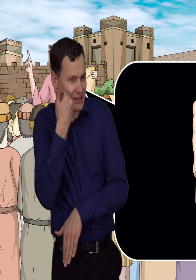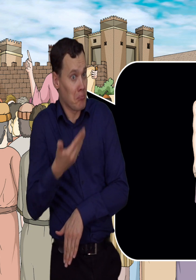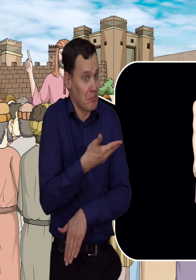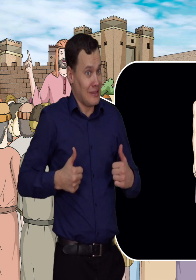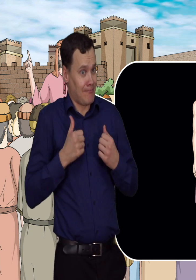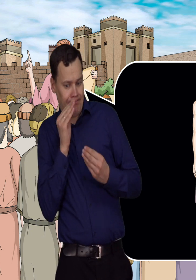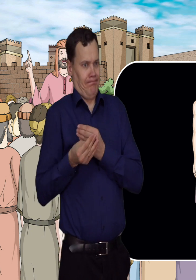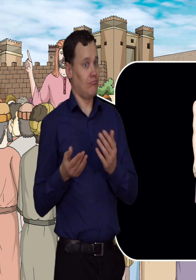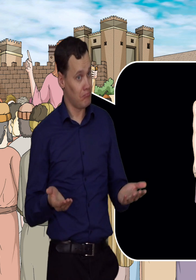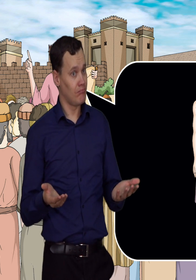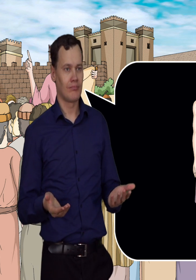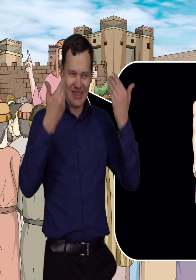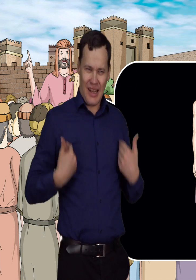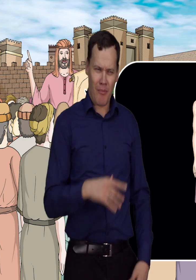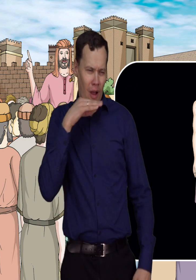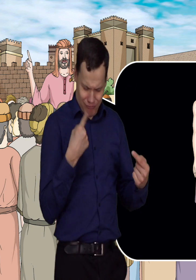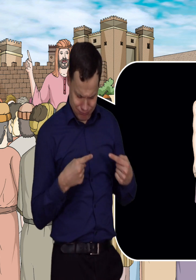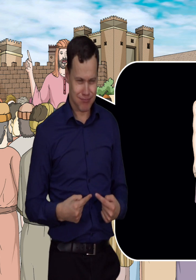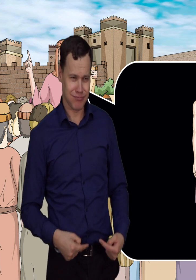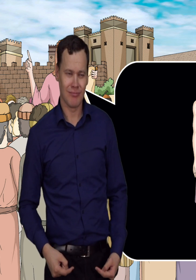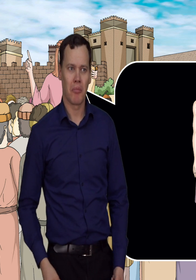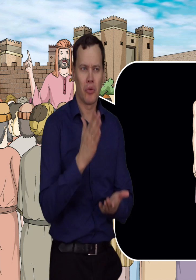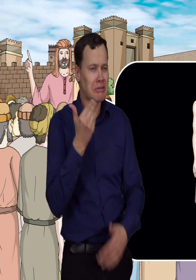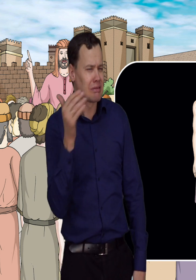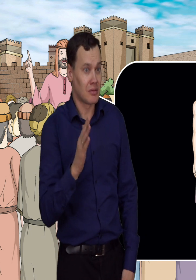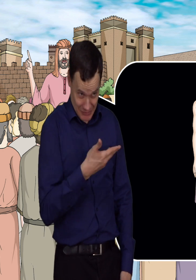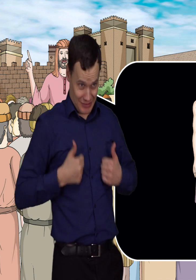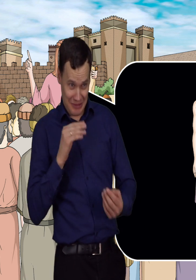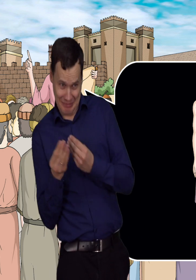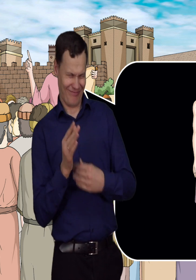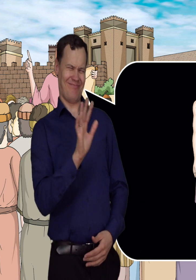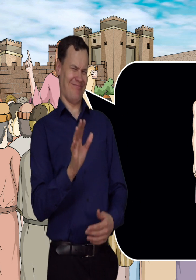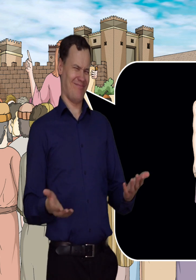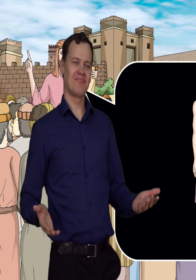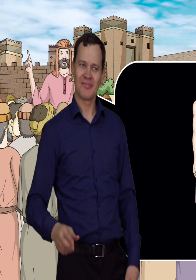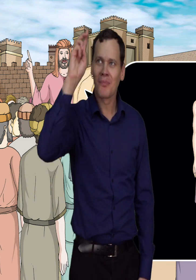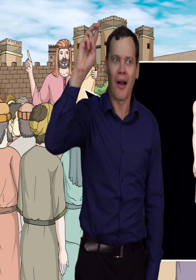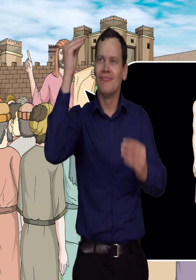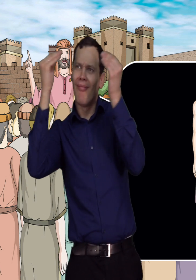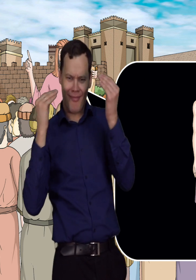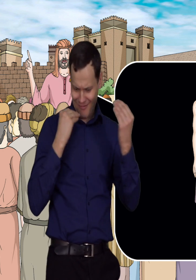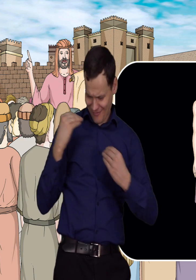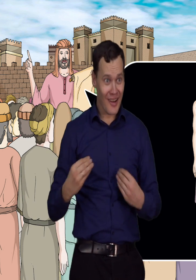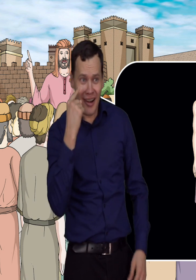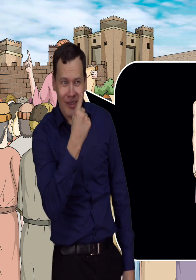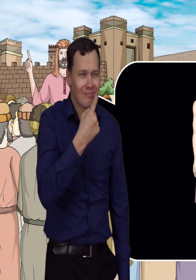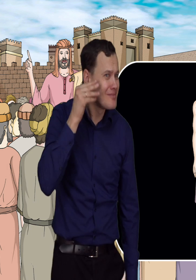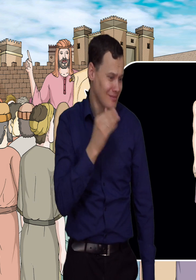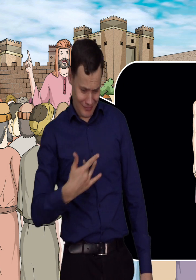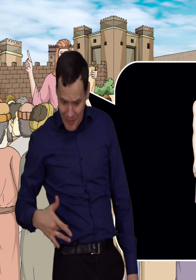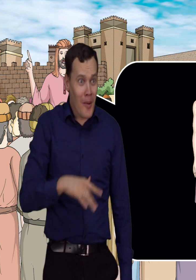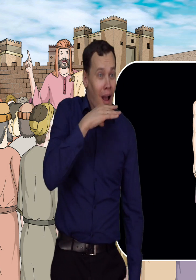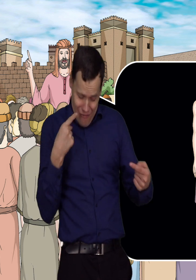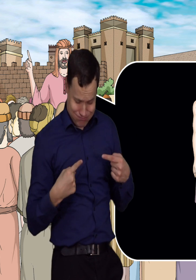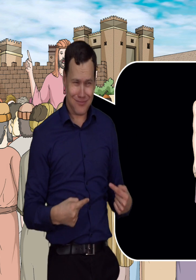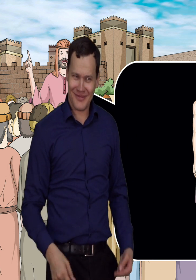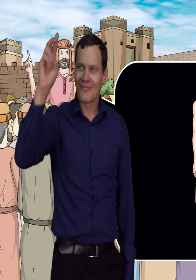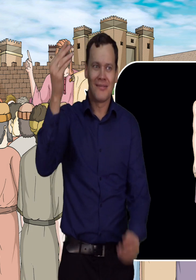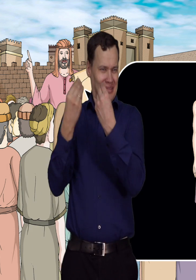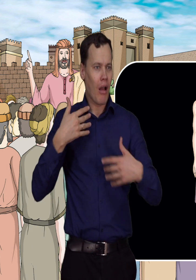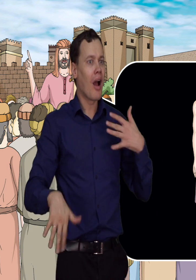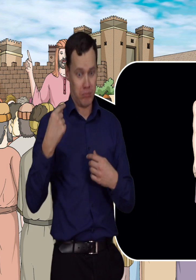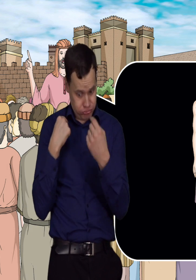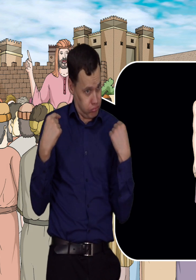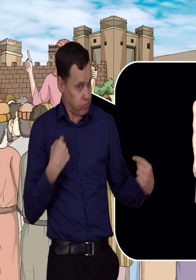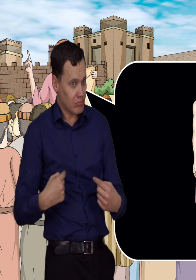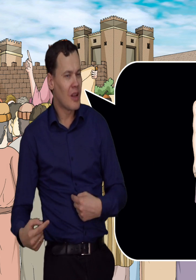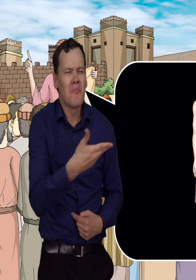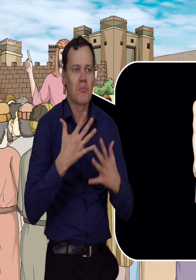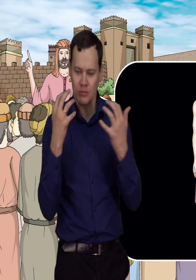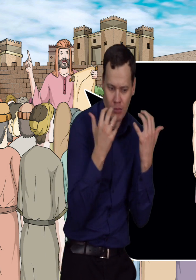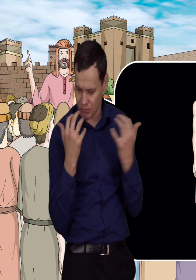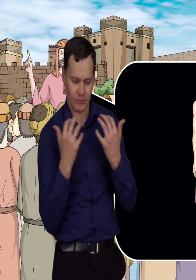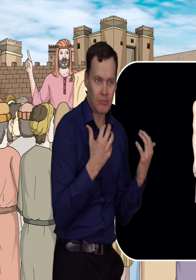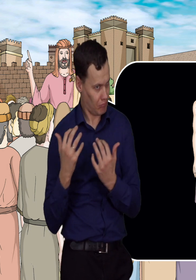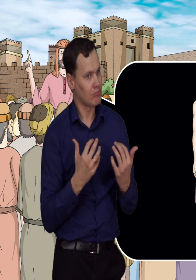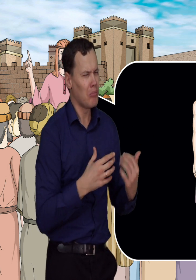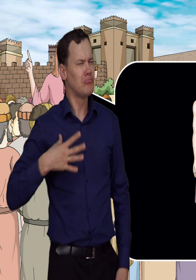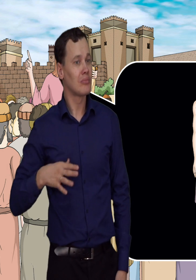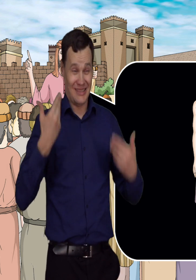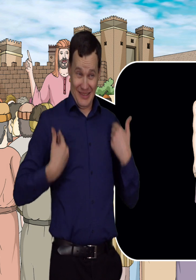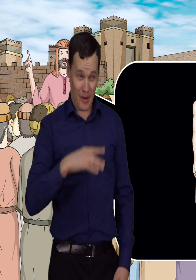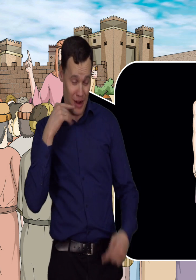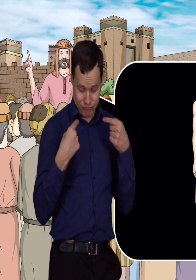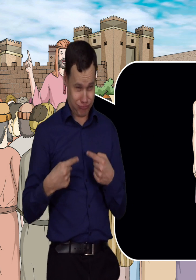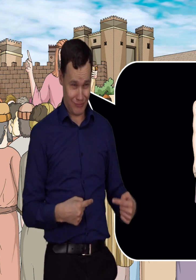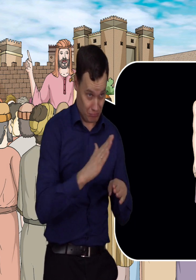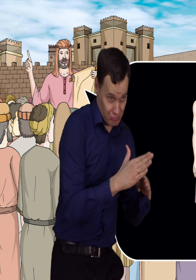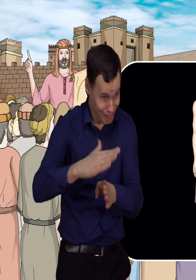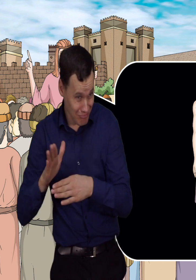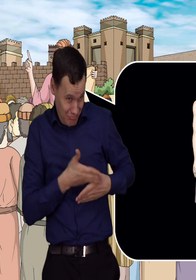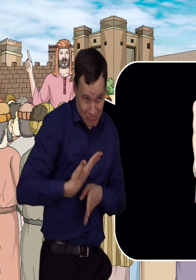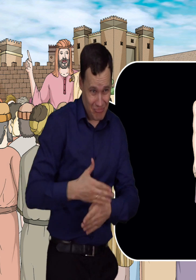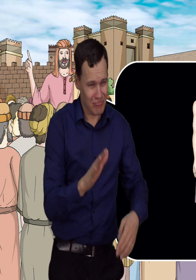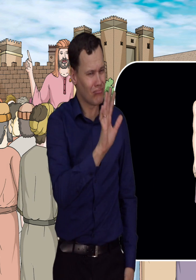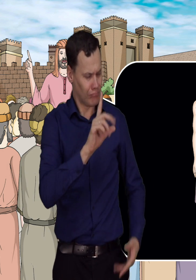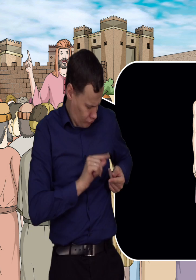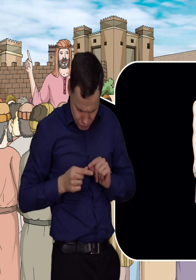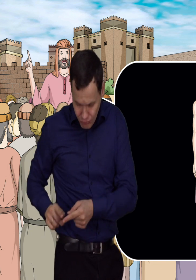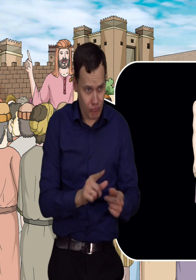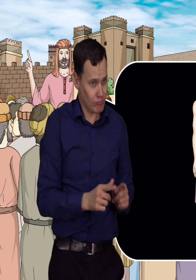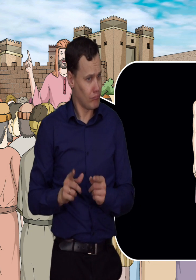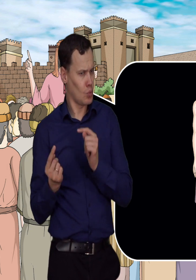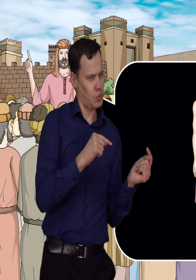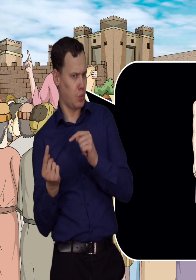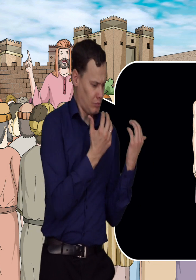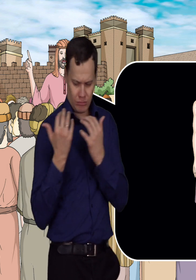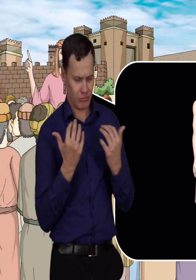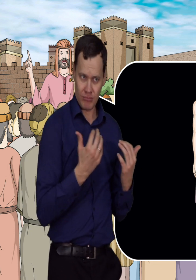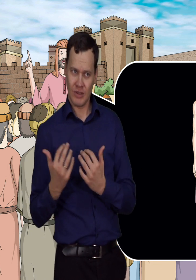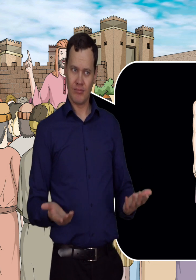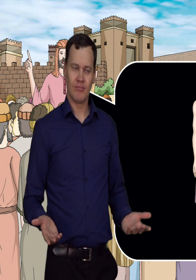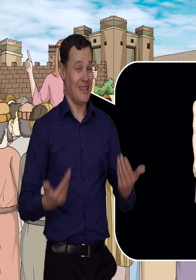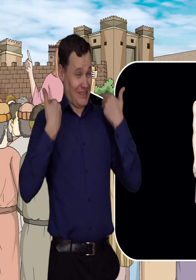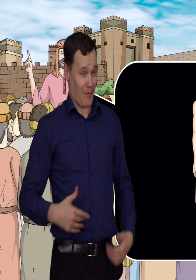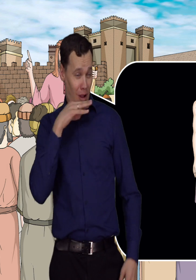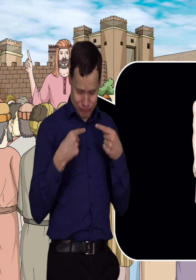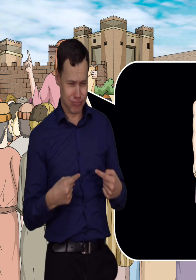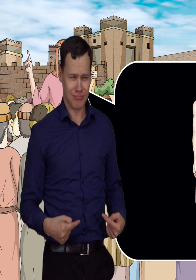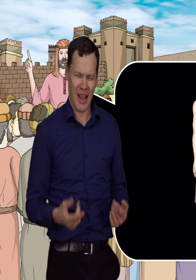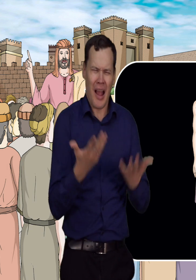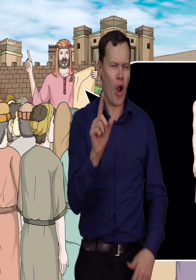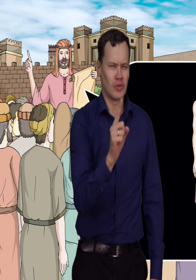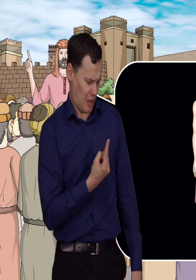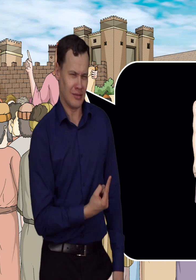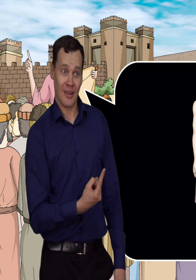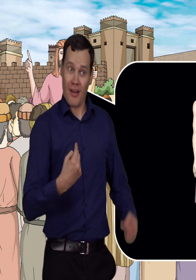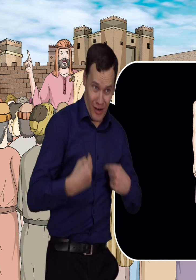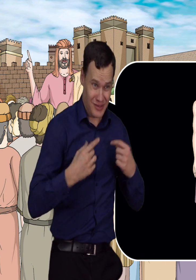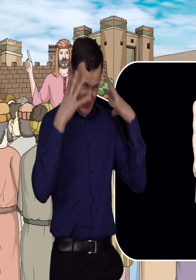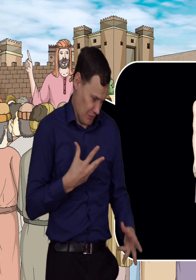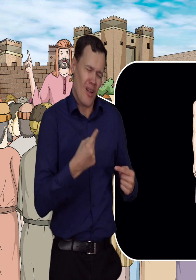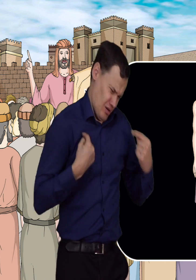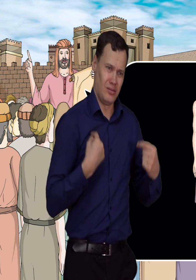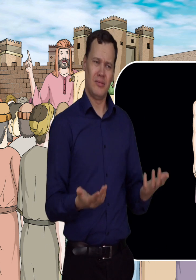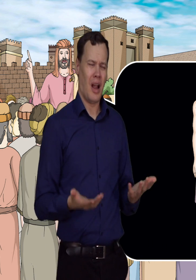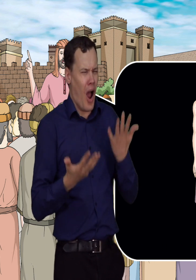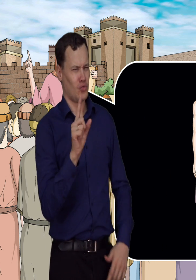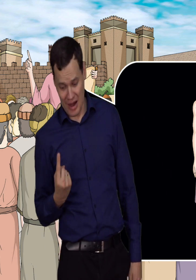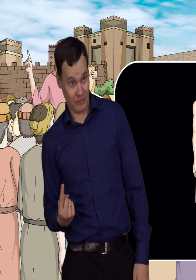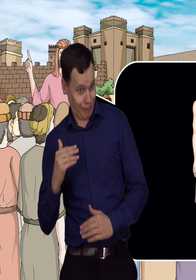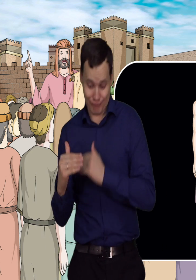But God has composed the body and has given greater honor to the parts that lacked it, so that there should be no division in the body, but that its members should have mutual concern for one another.